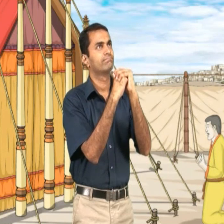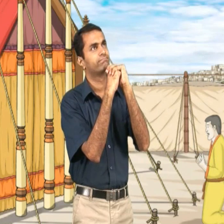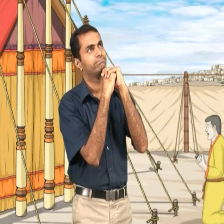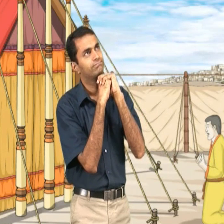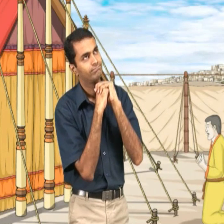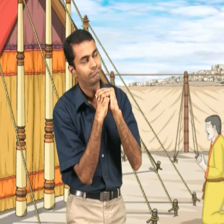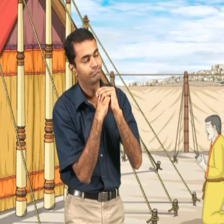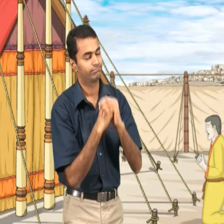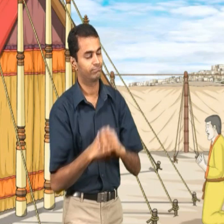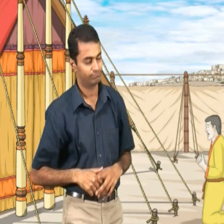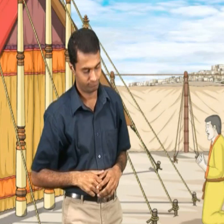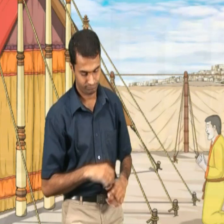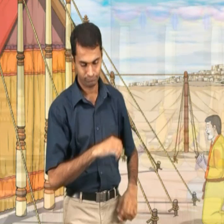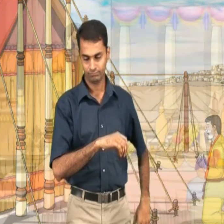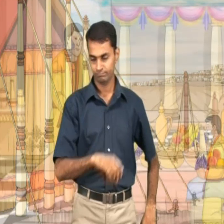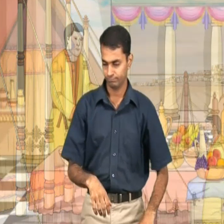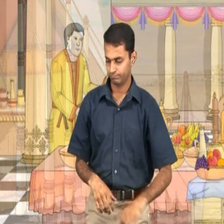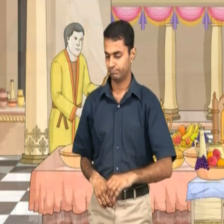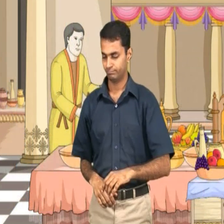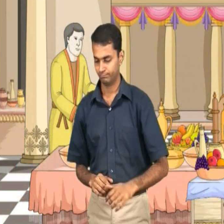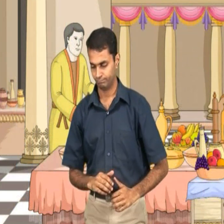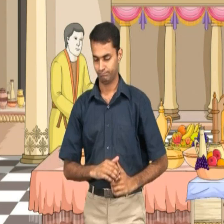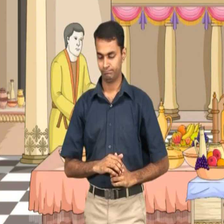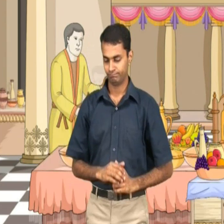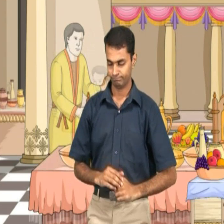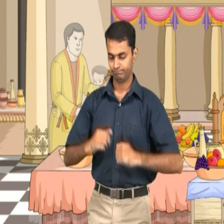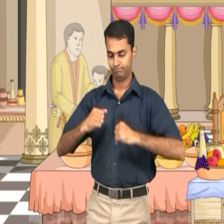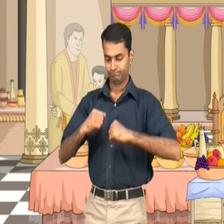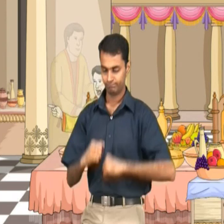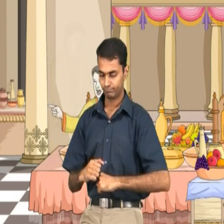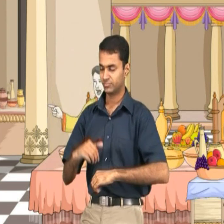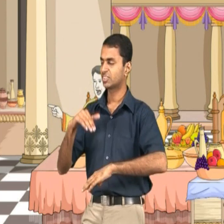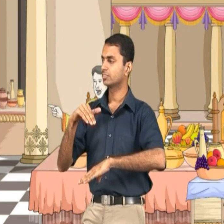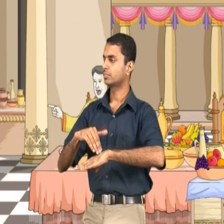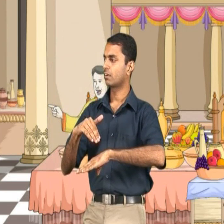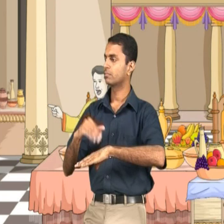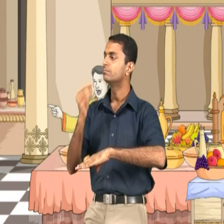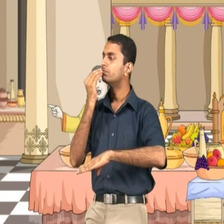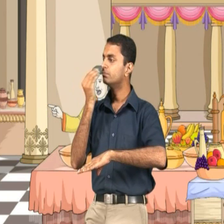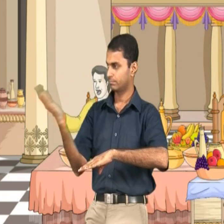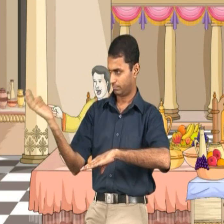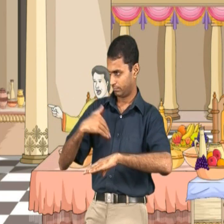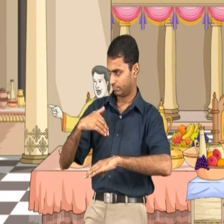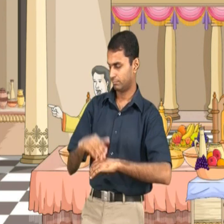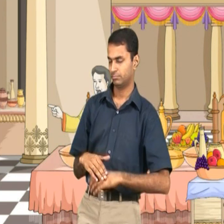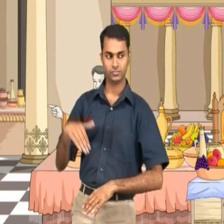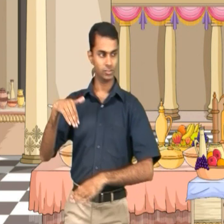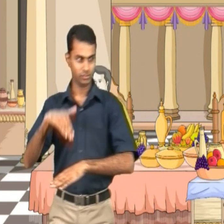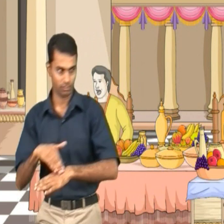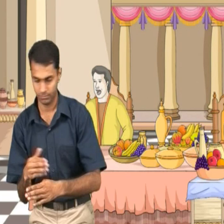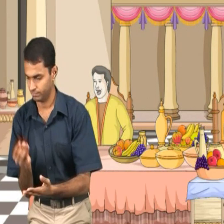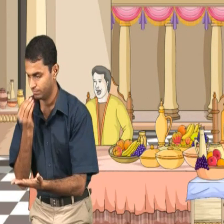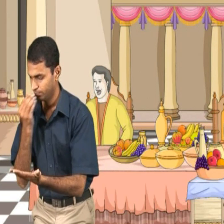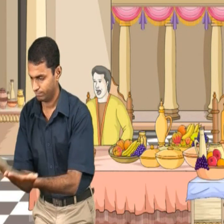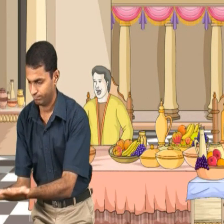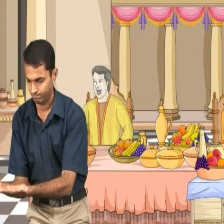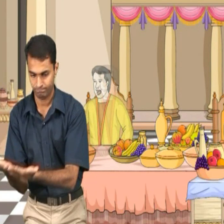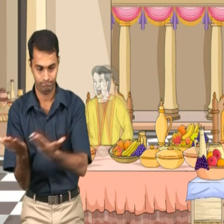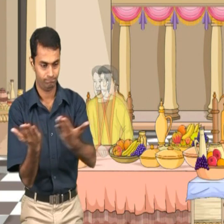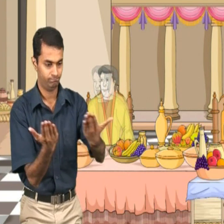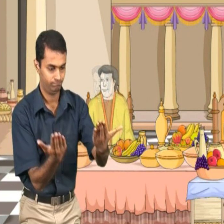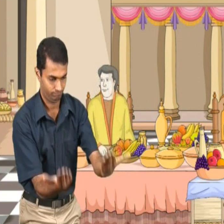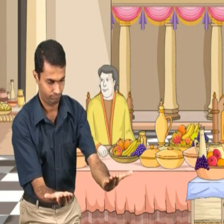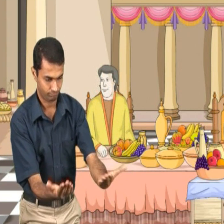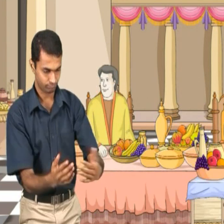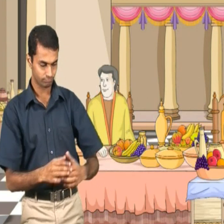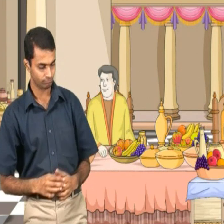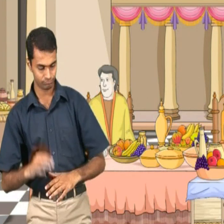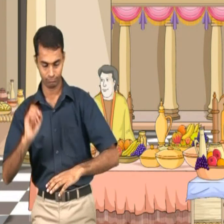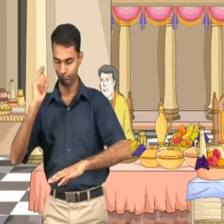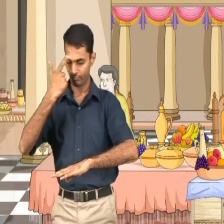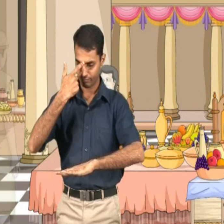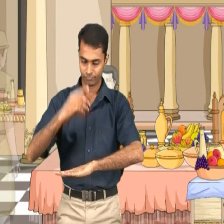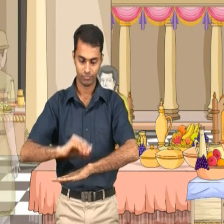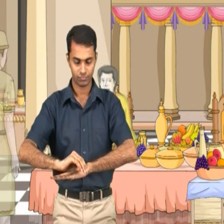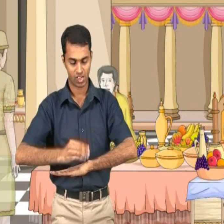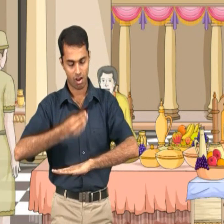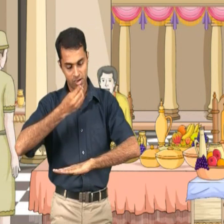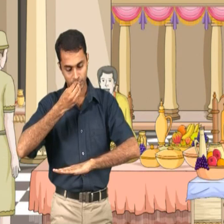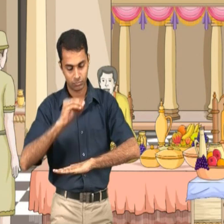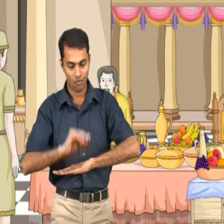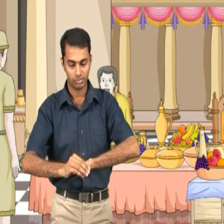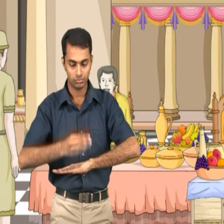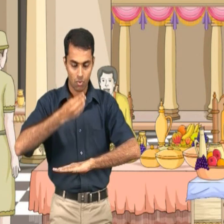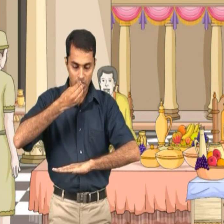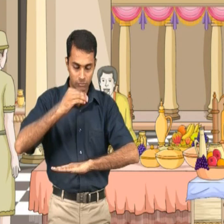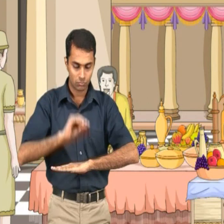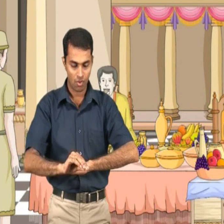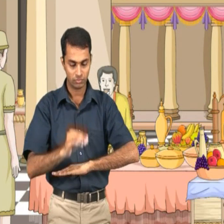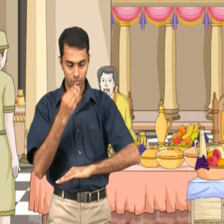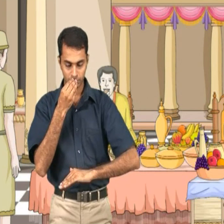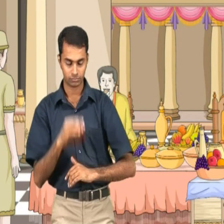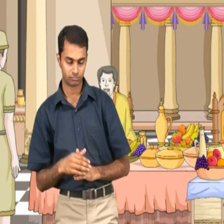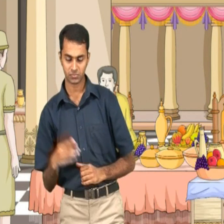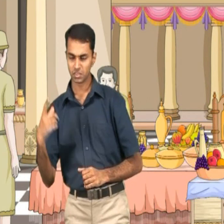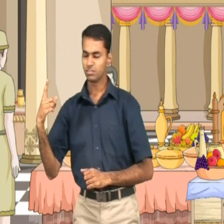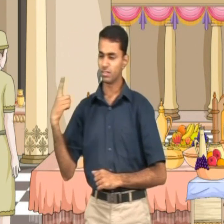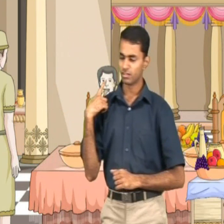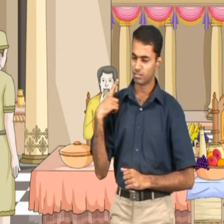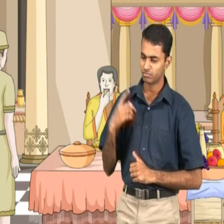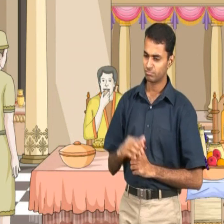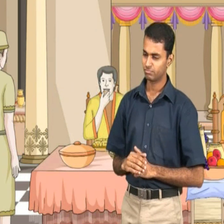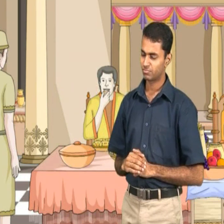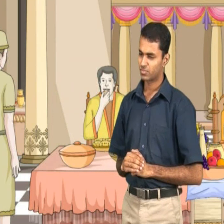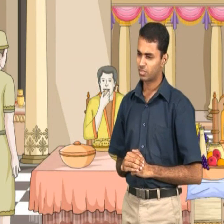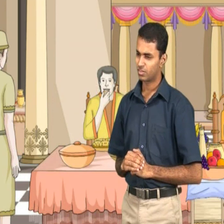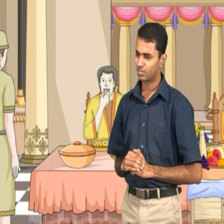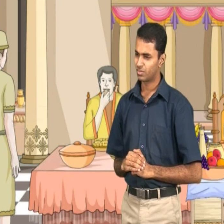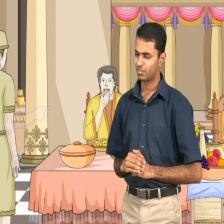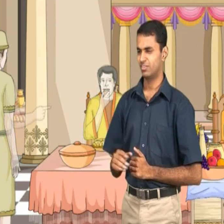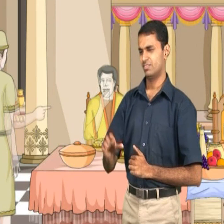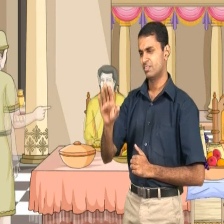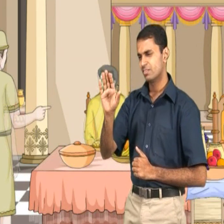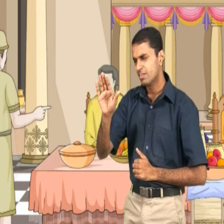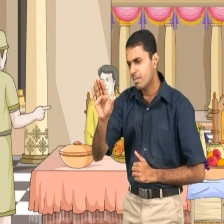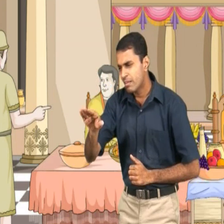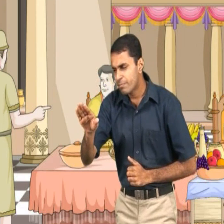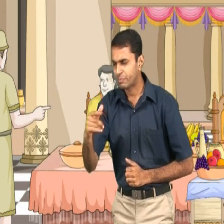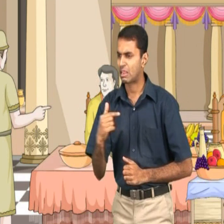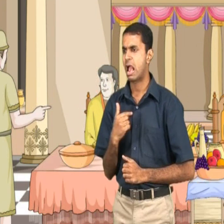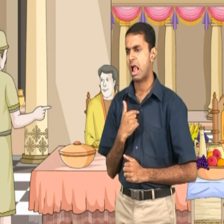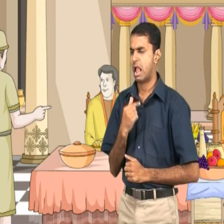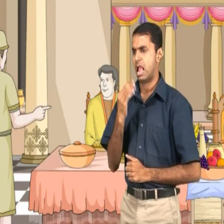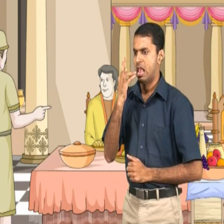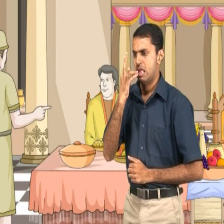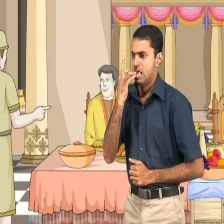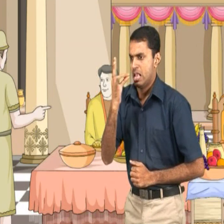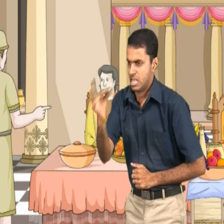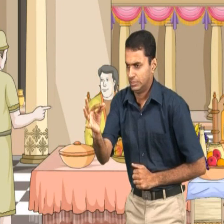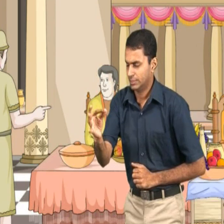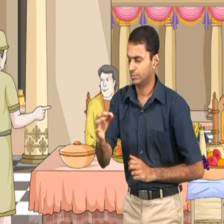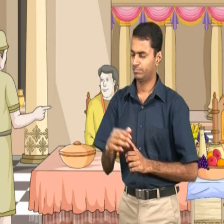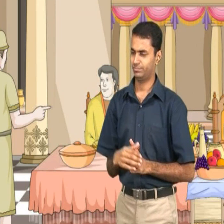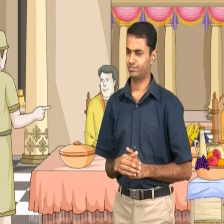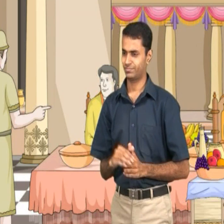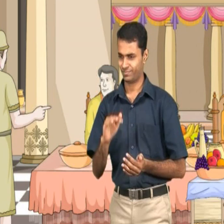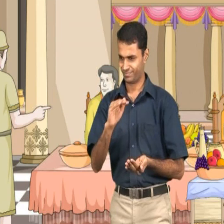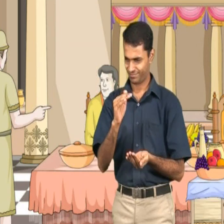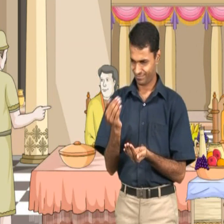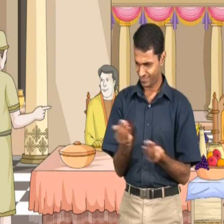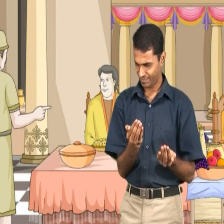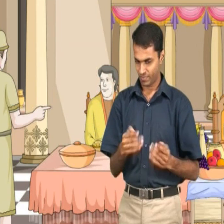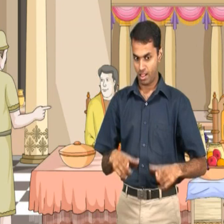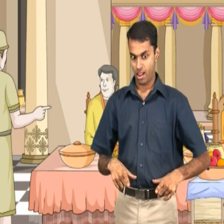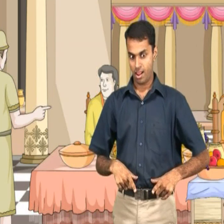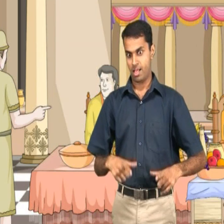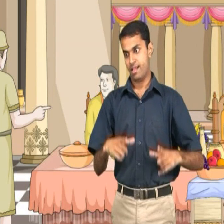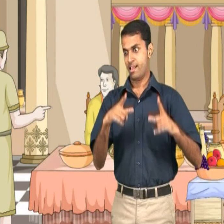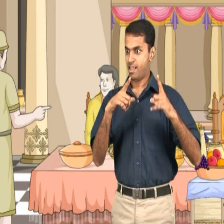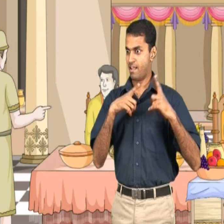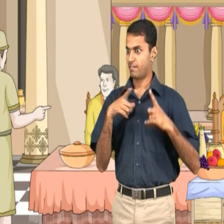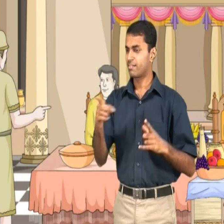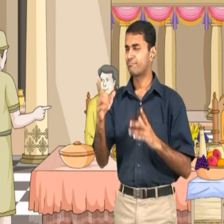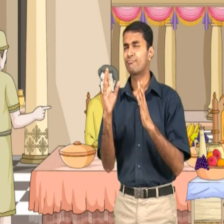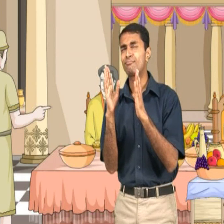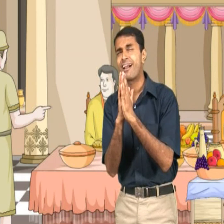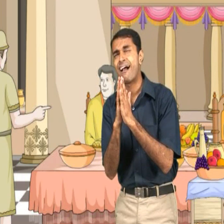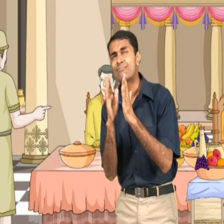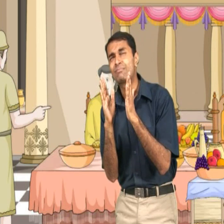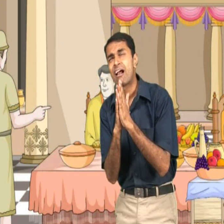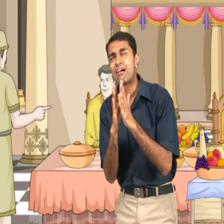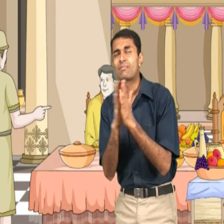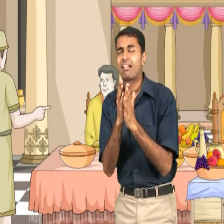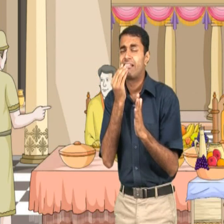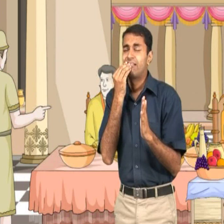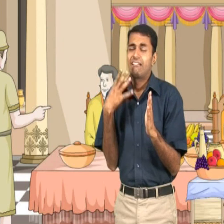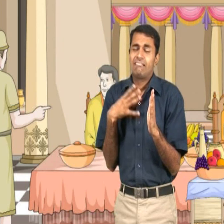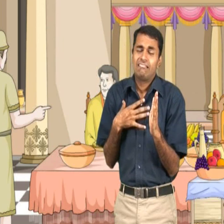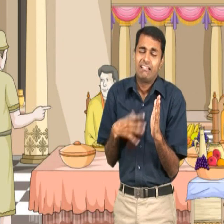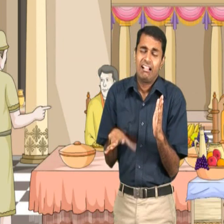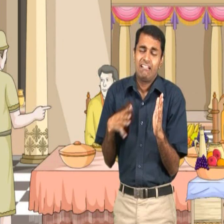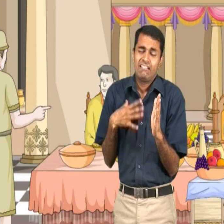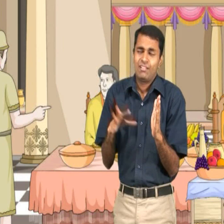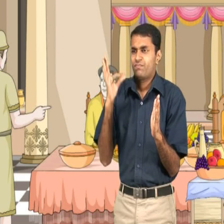Then he went to his own house, and at his request they set food before him, and he ate. “What is this you have done?”